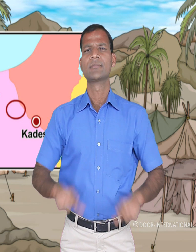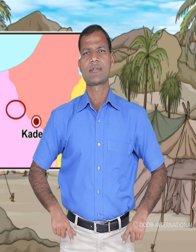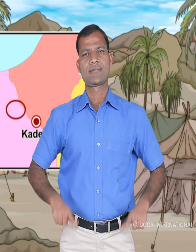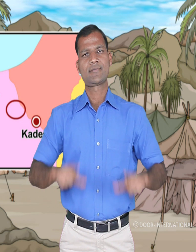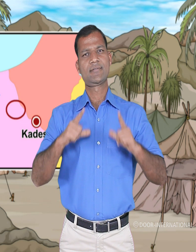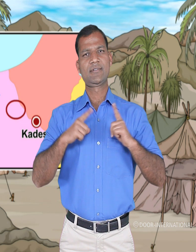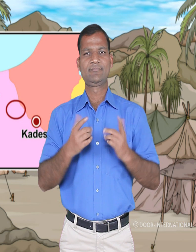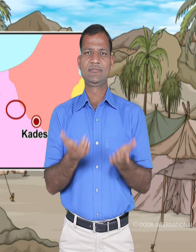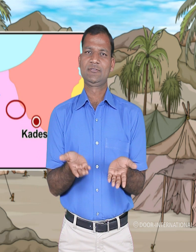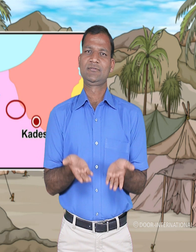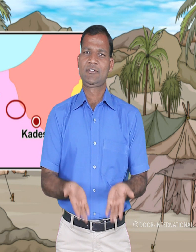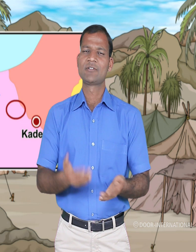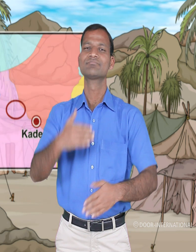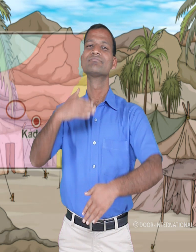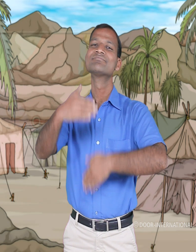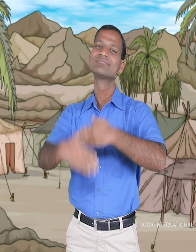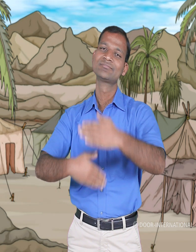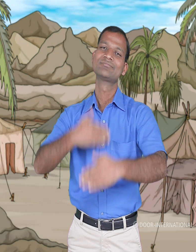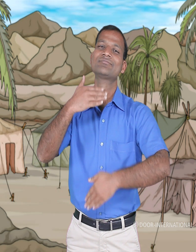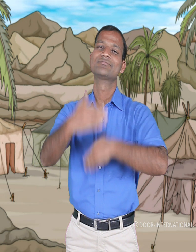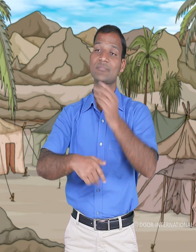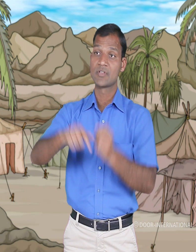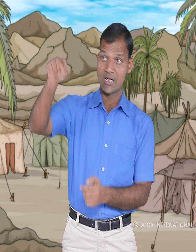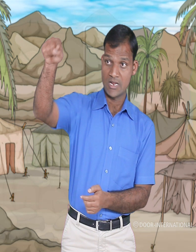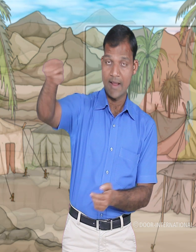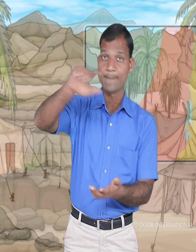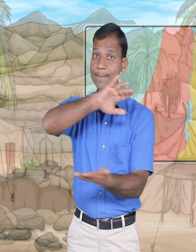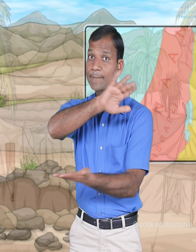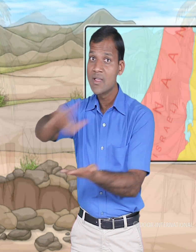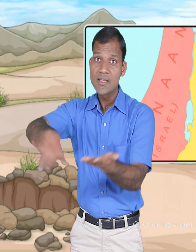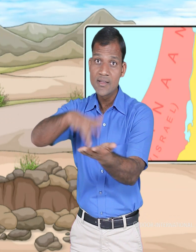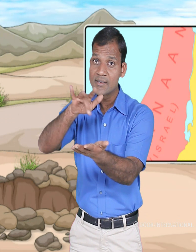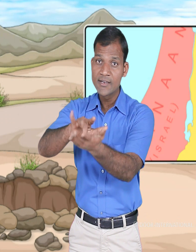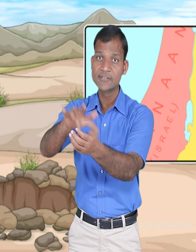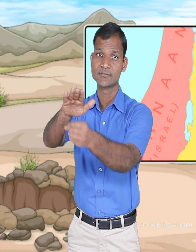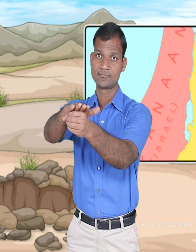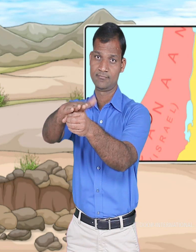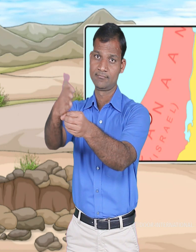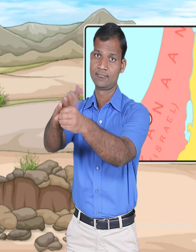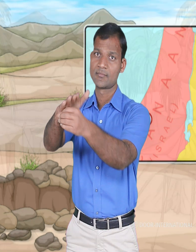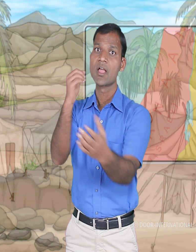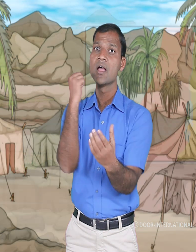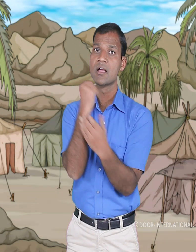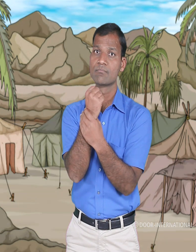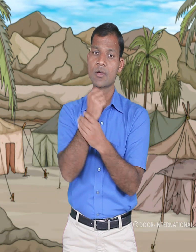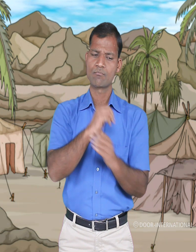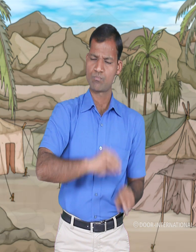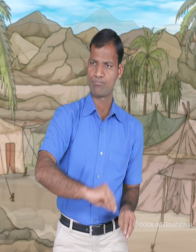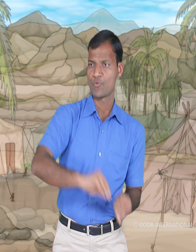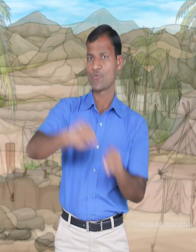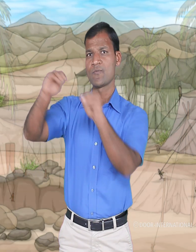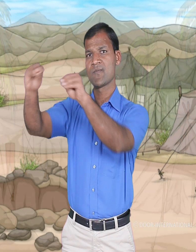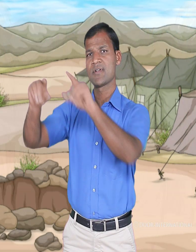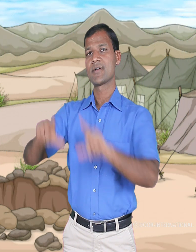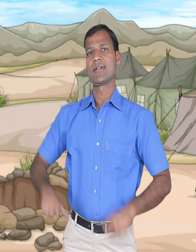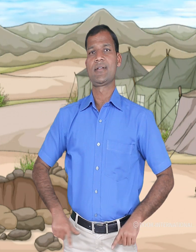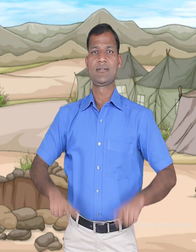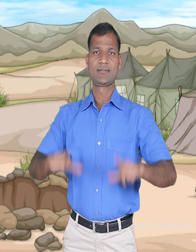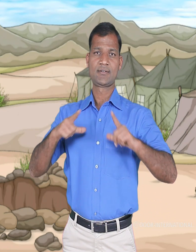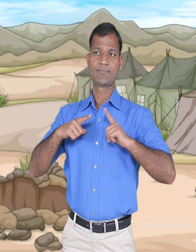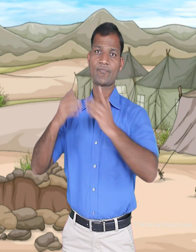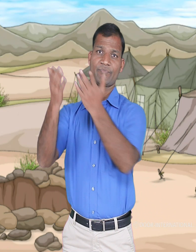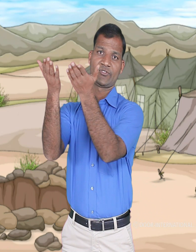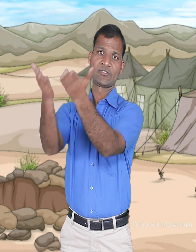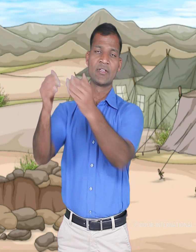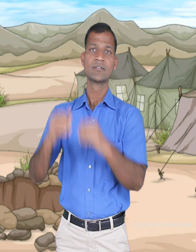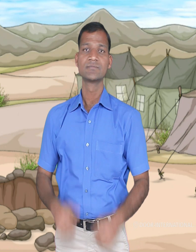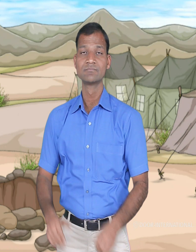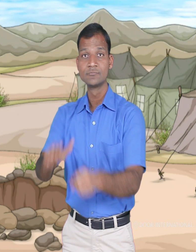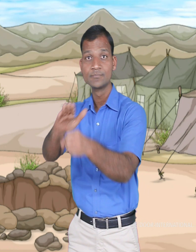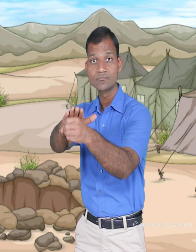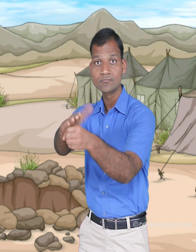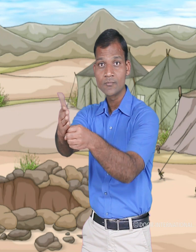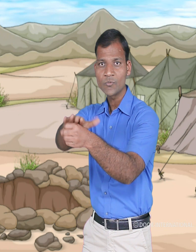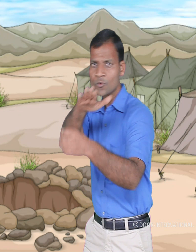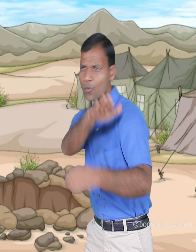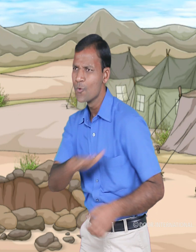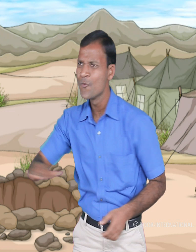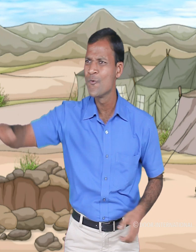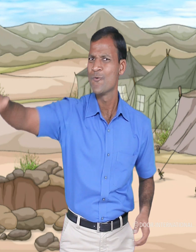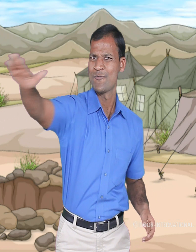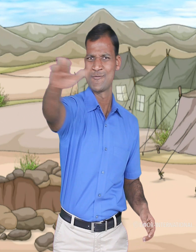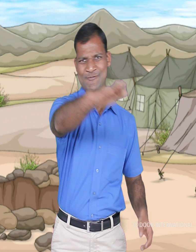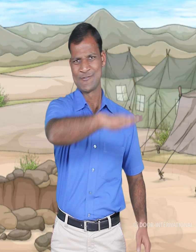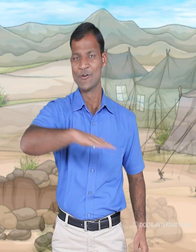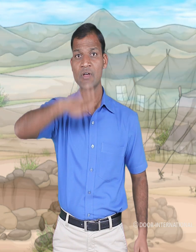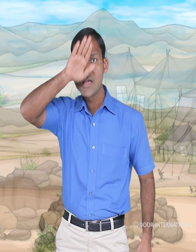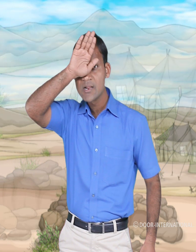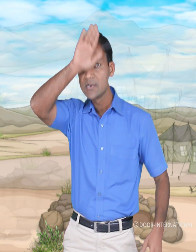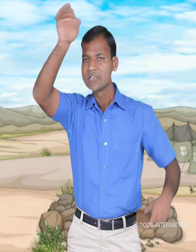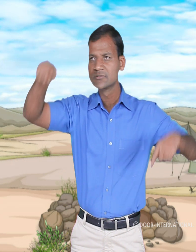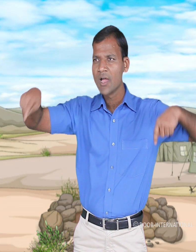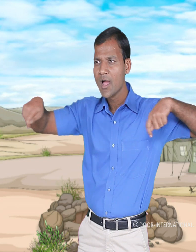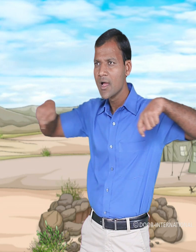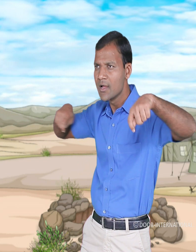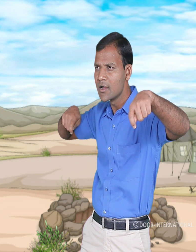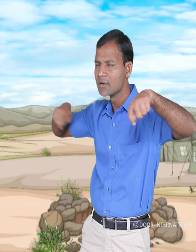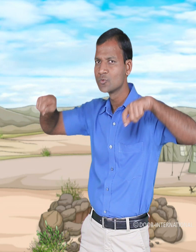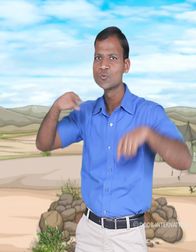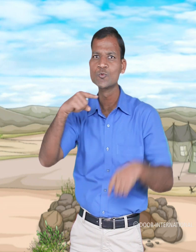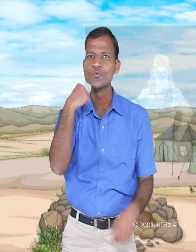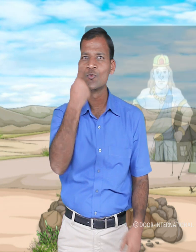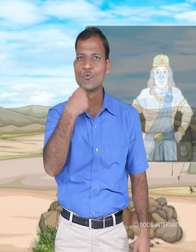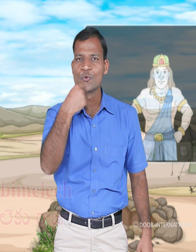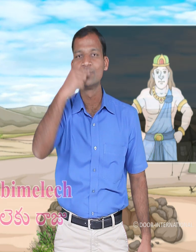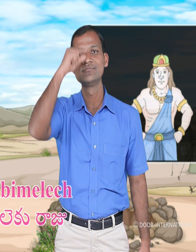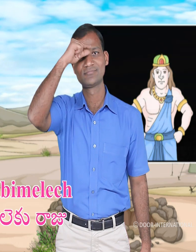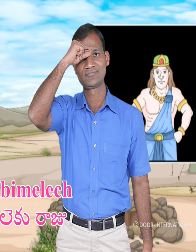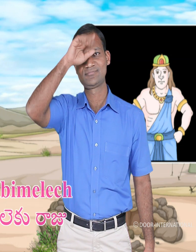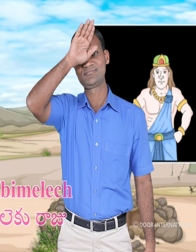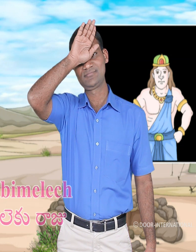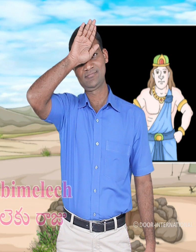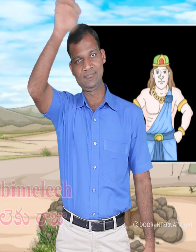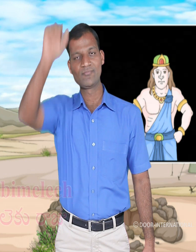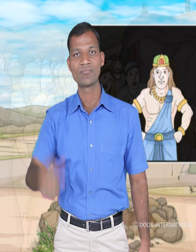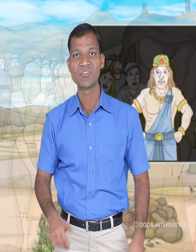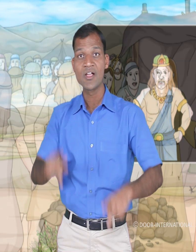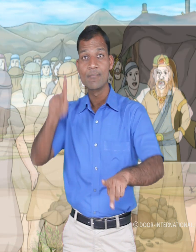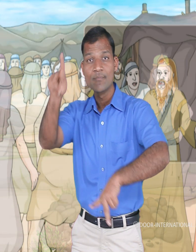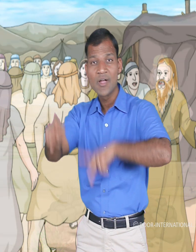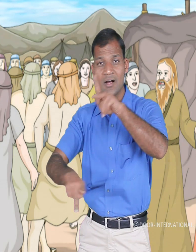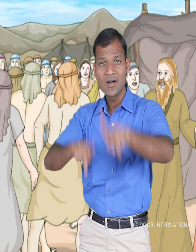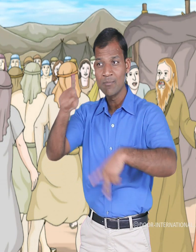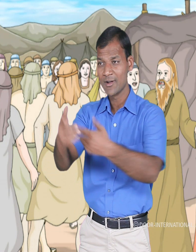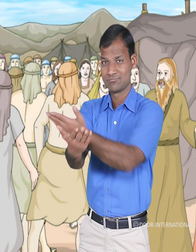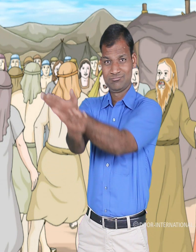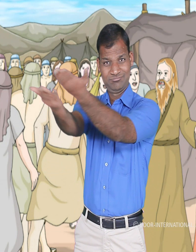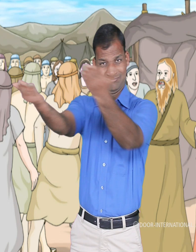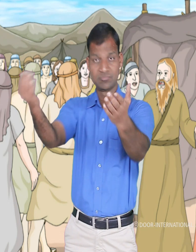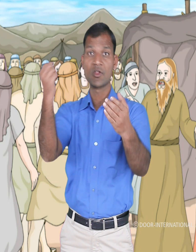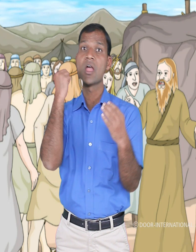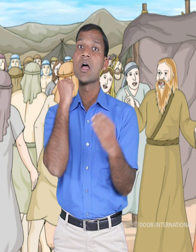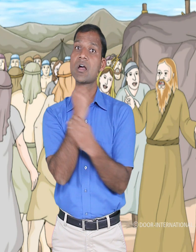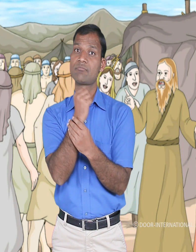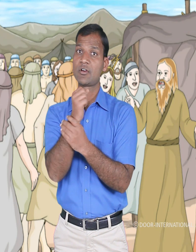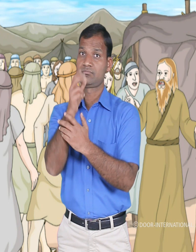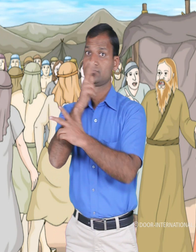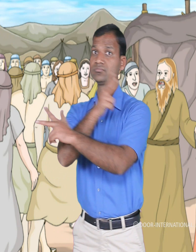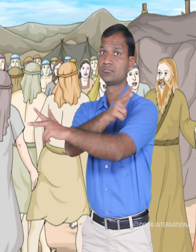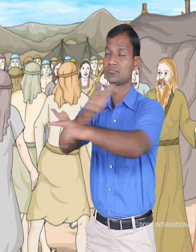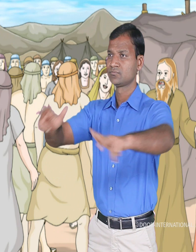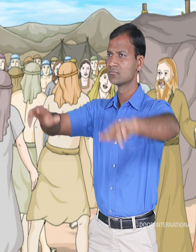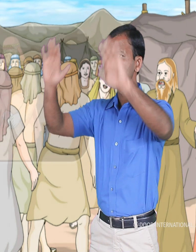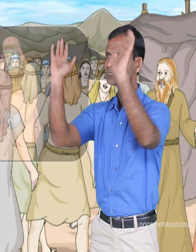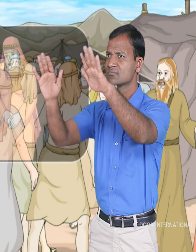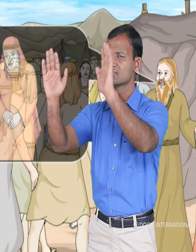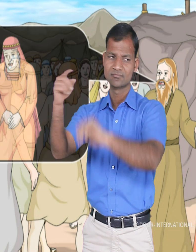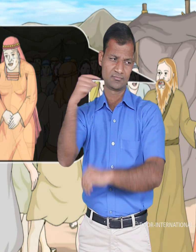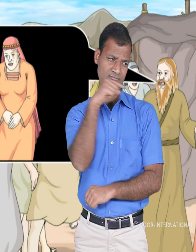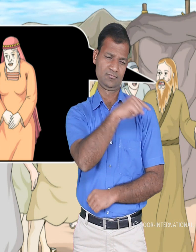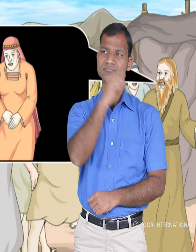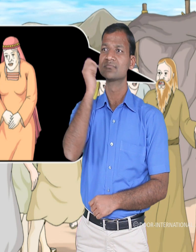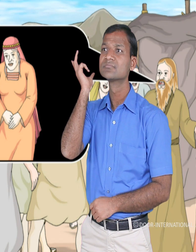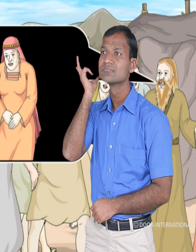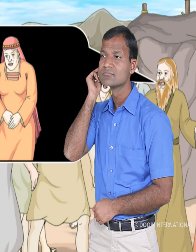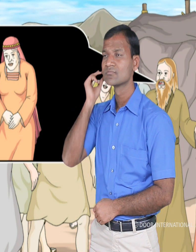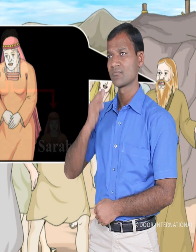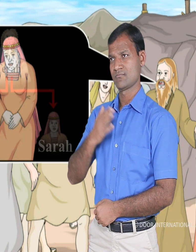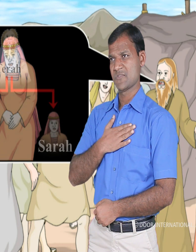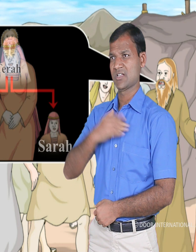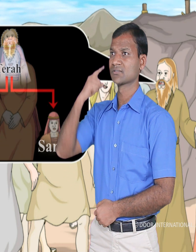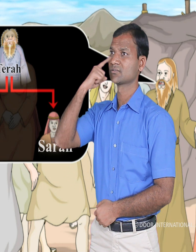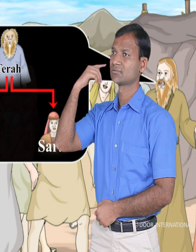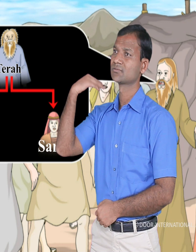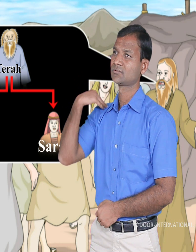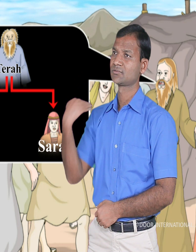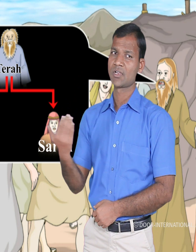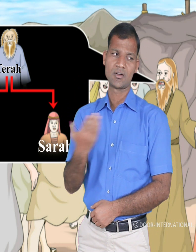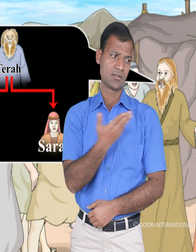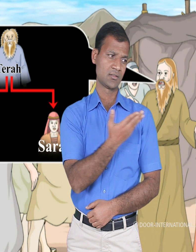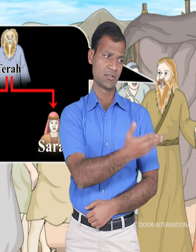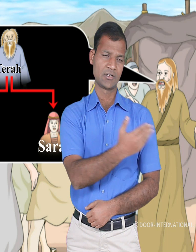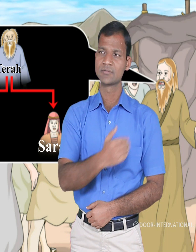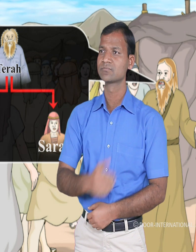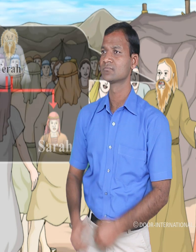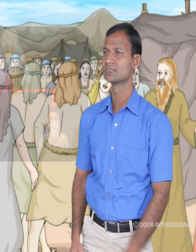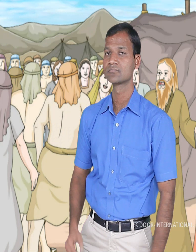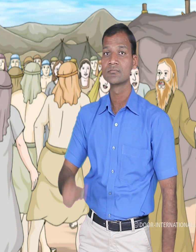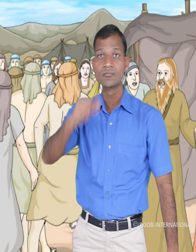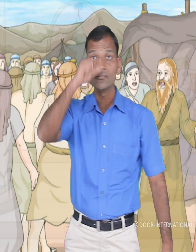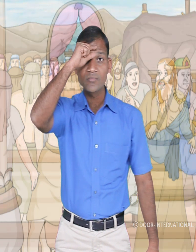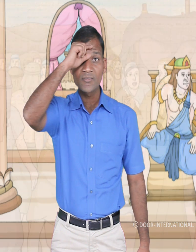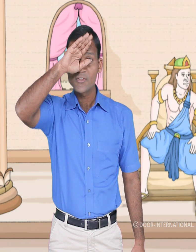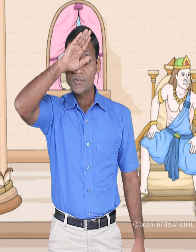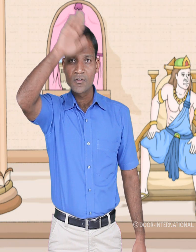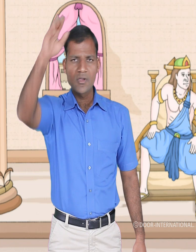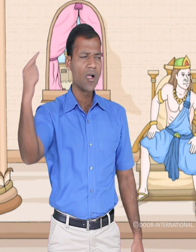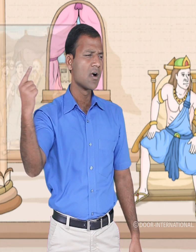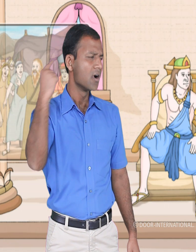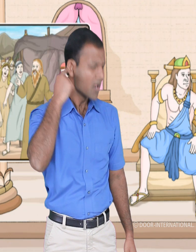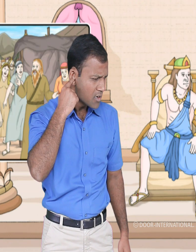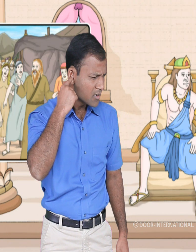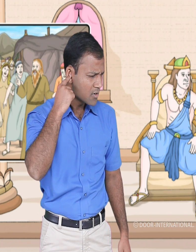While he was staying in Gerar, Abraham said of his wife Sarah, “She is my sister.”